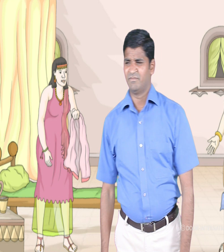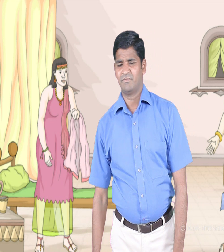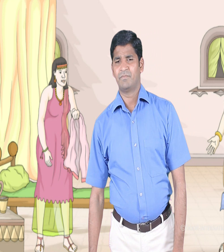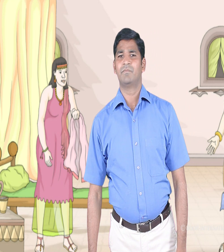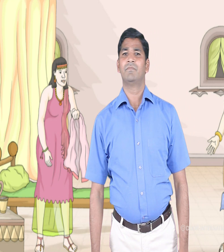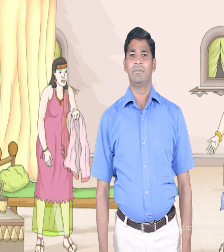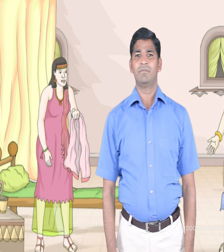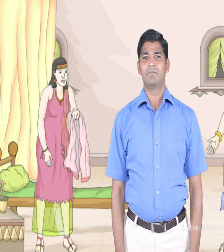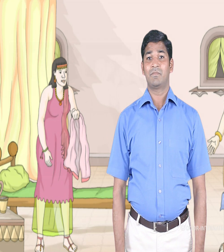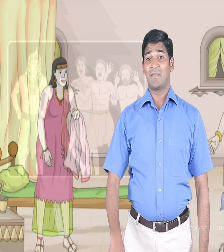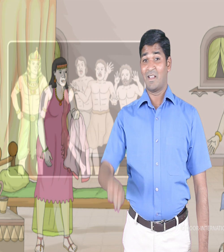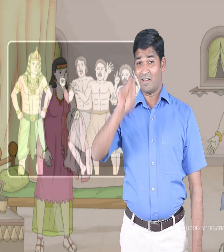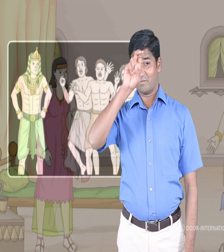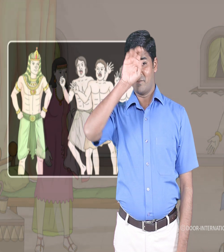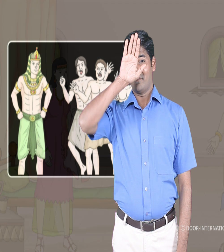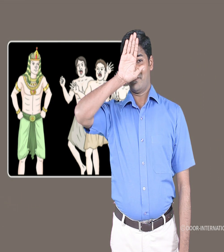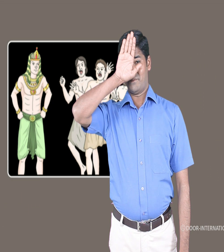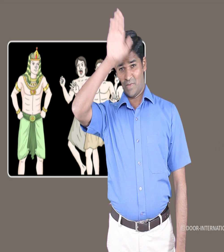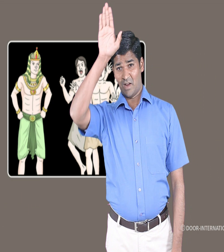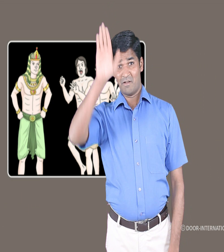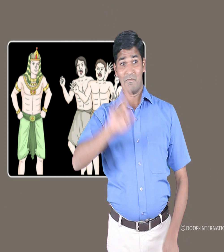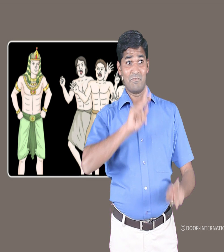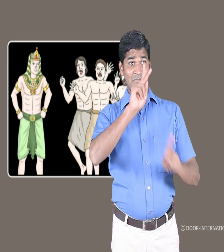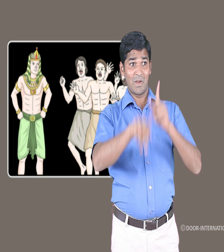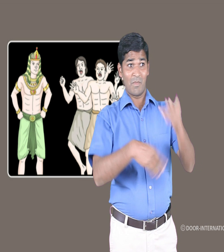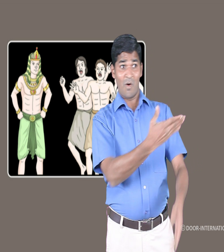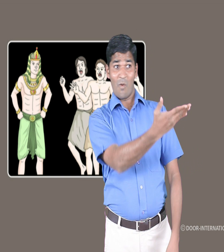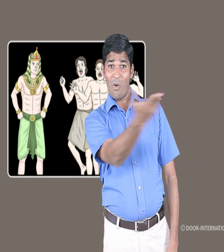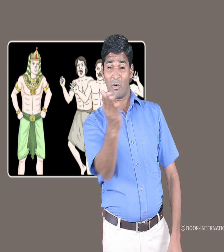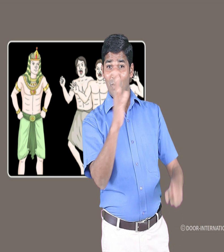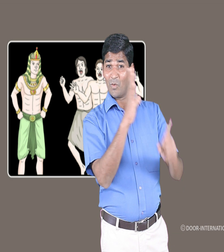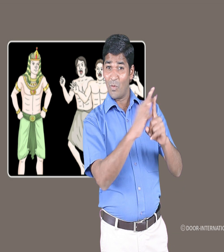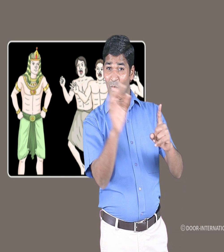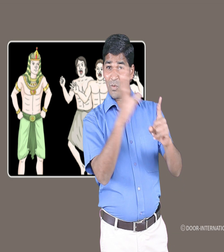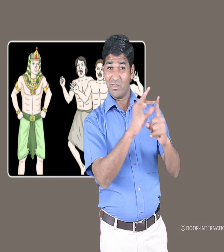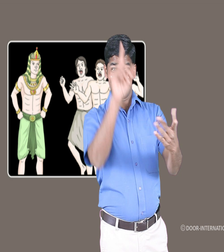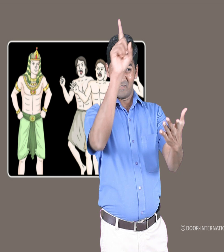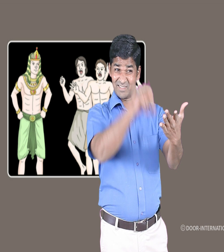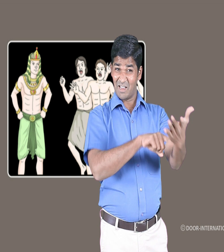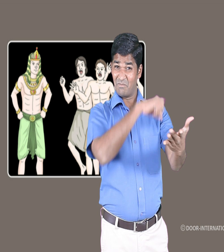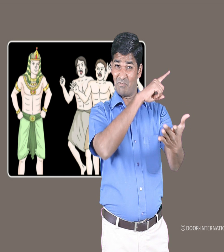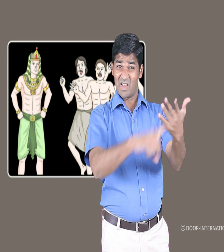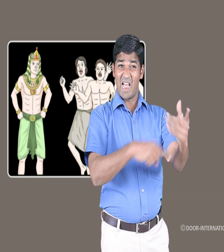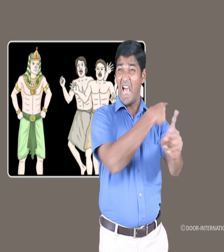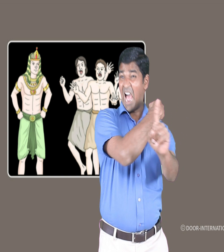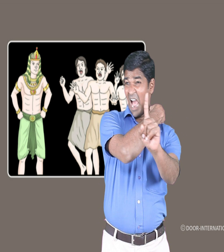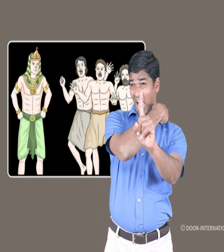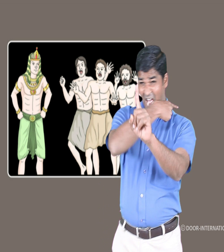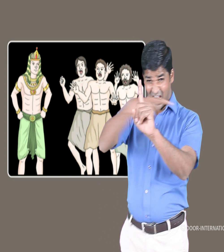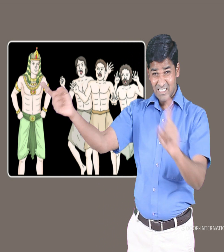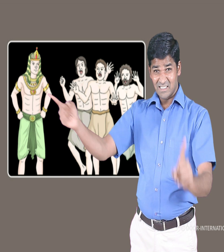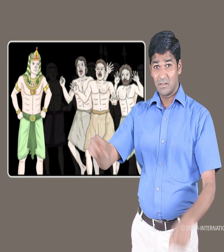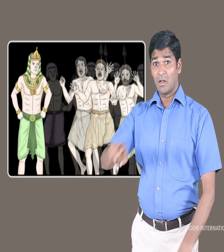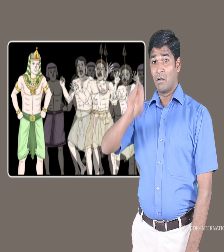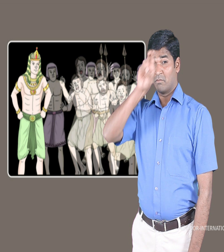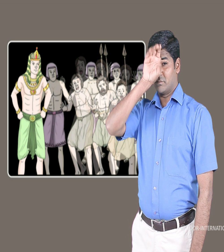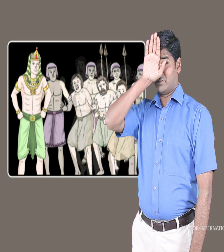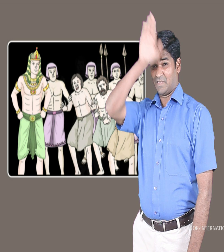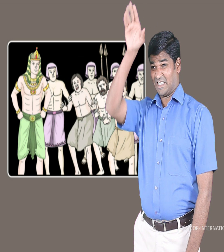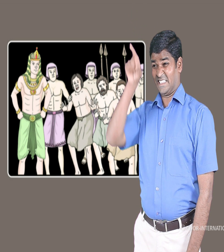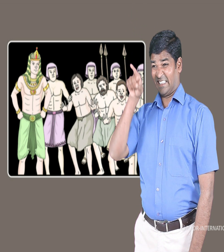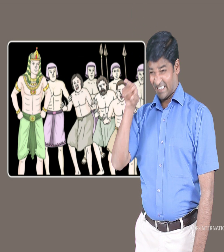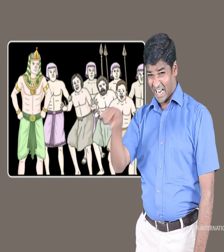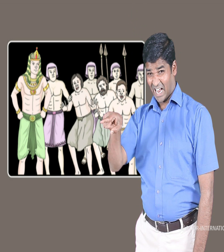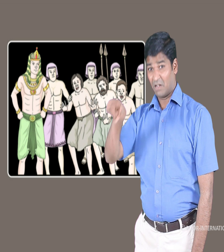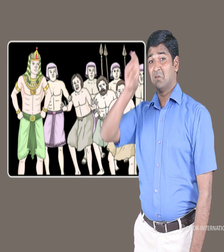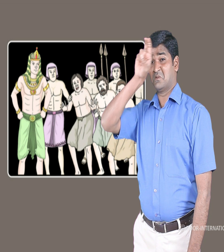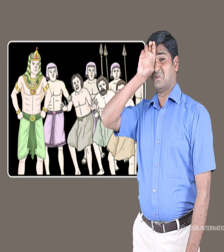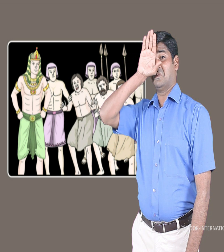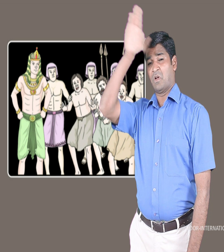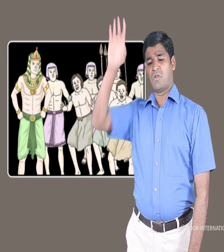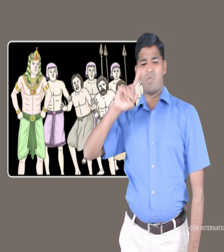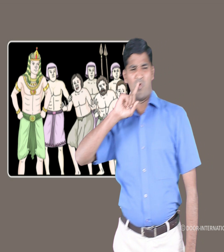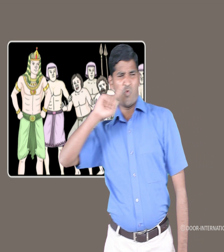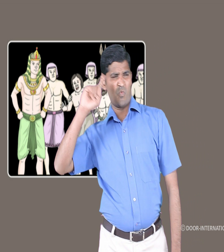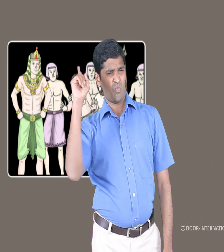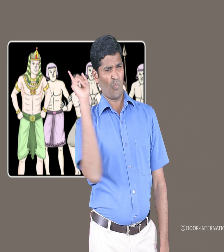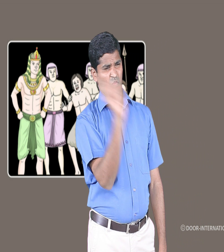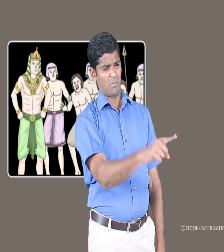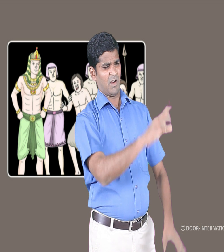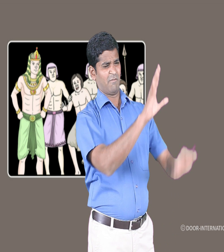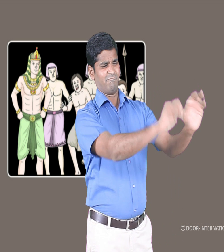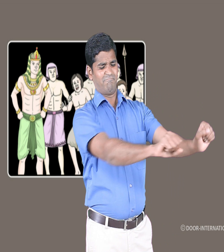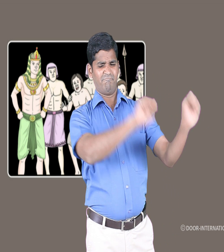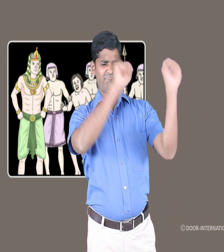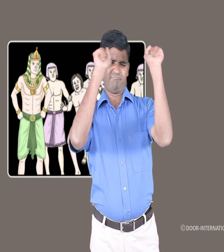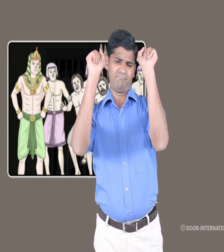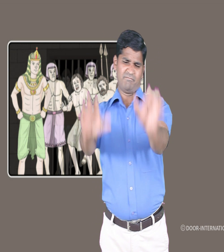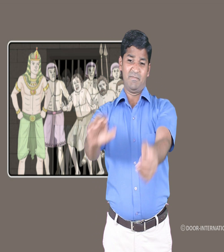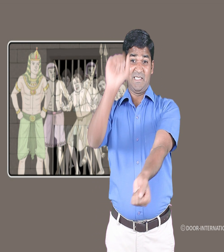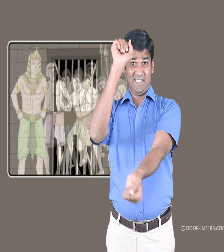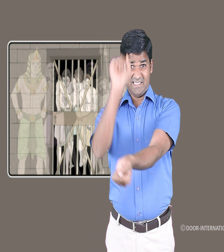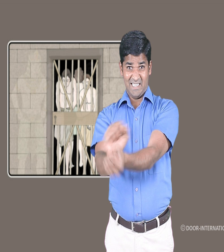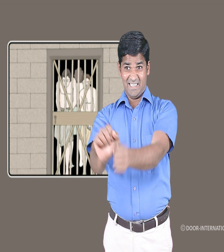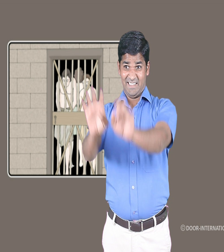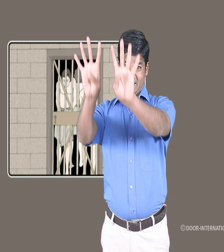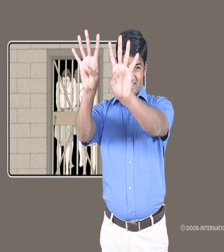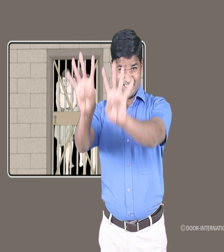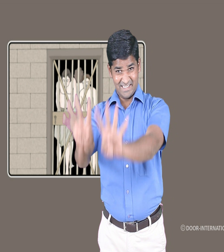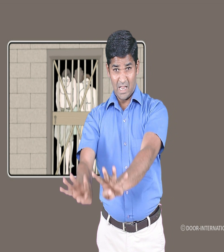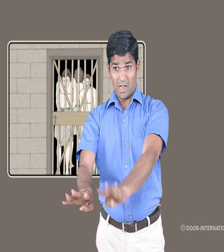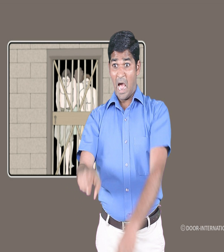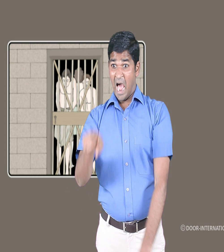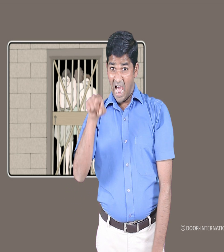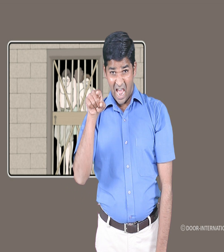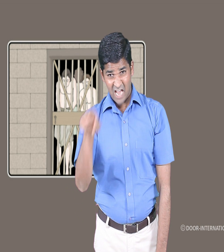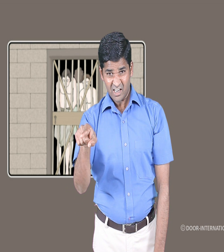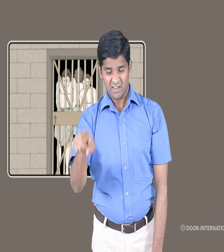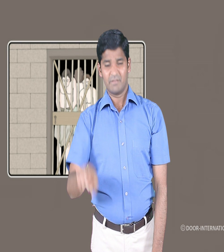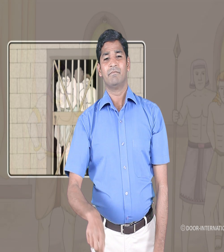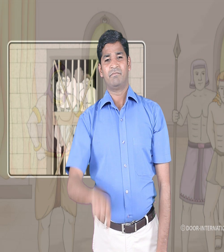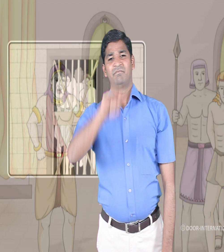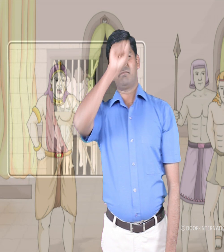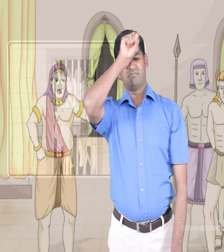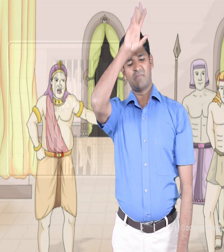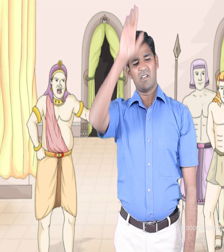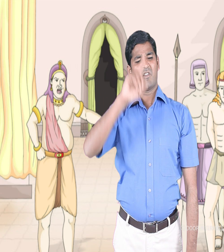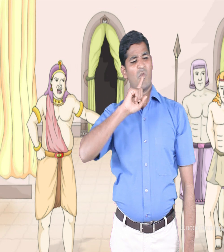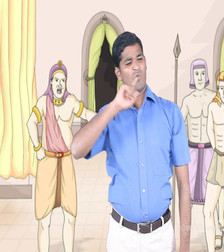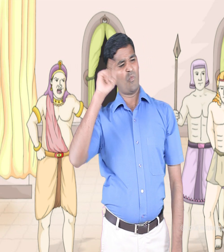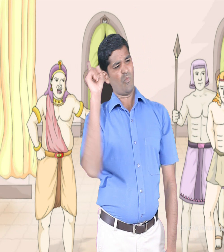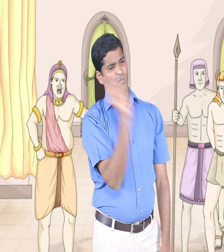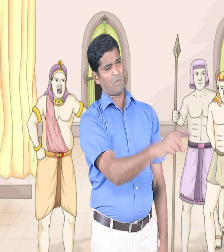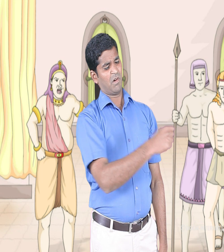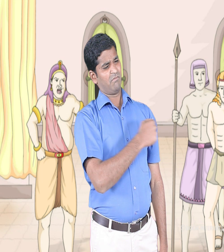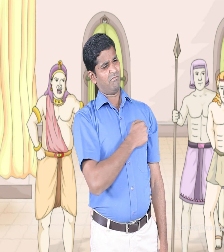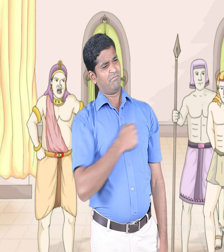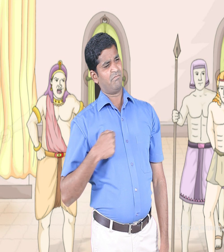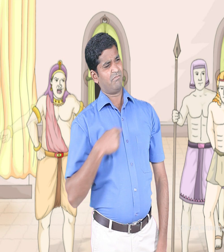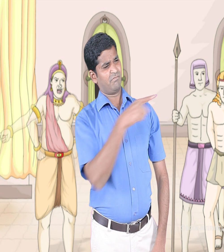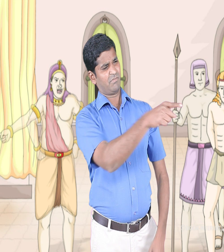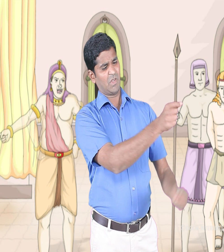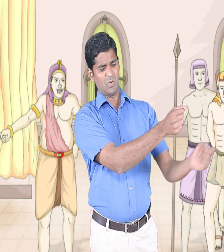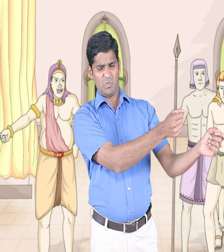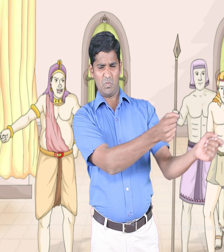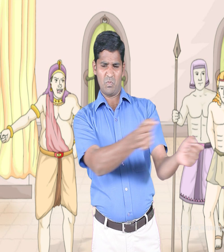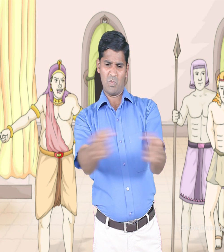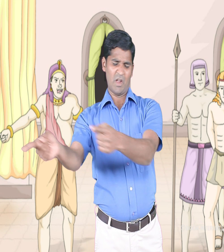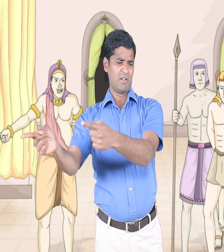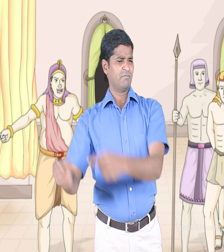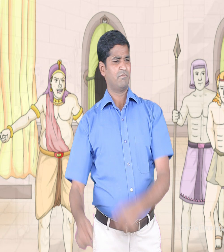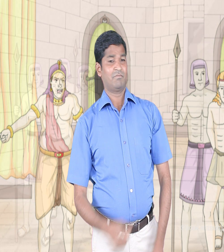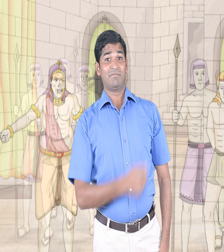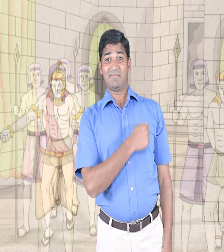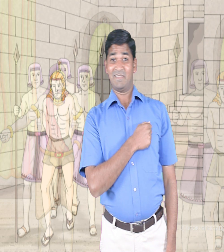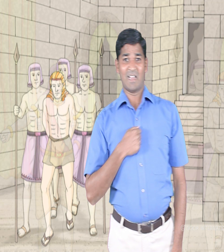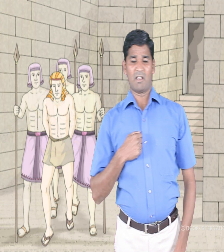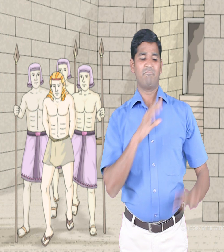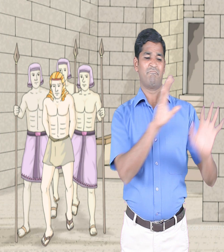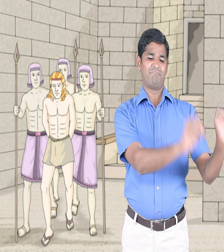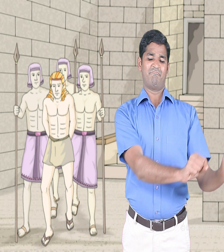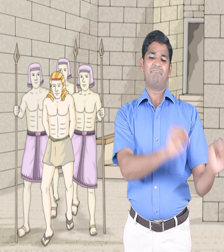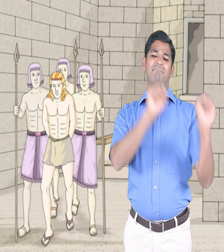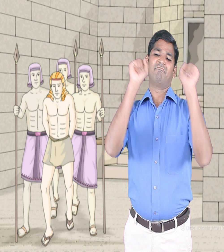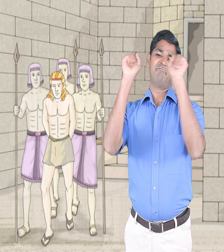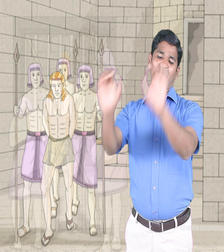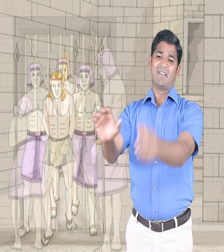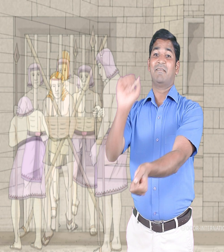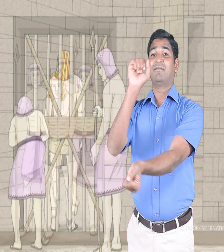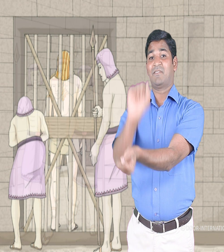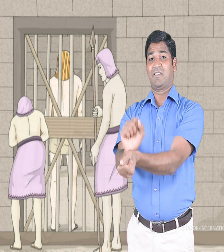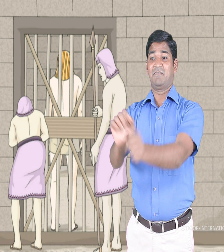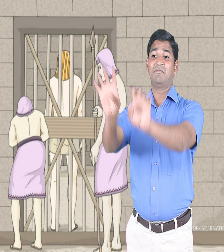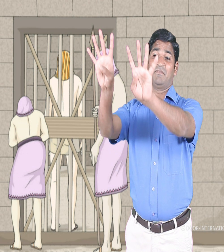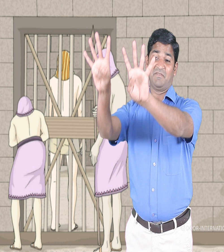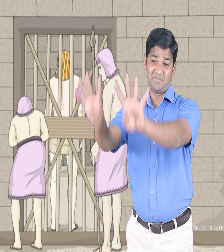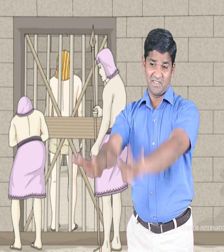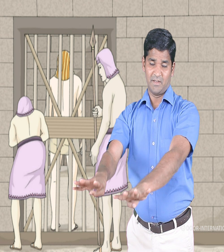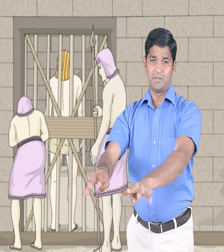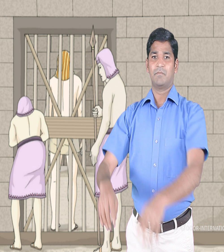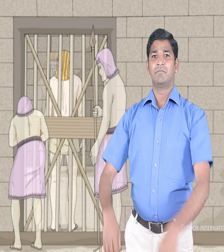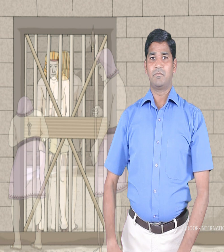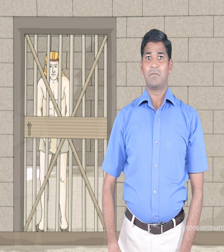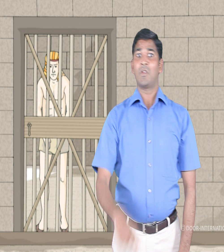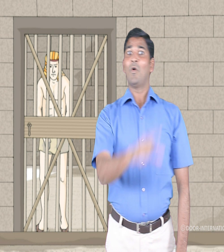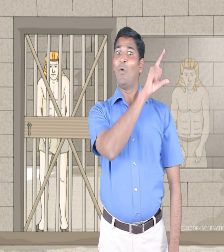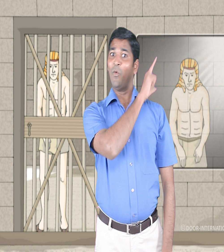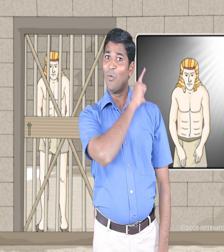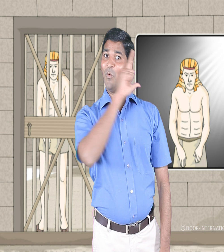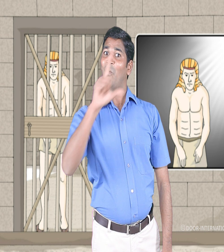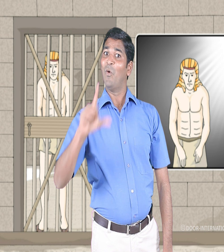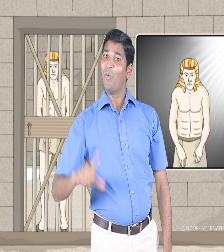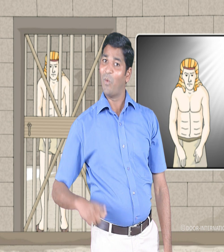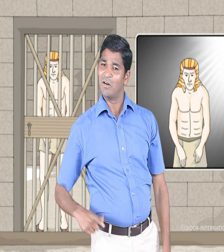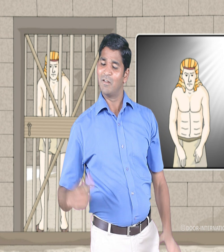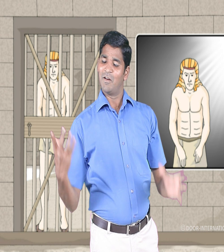So Joseph’s master took him and had him thrown into the prison where the king’s prisoners were confined.